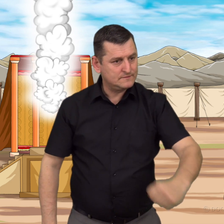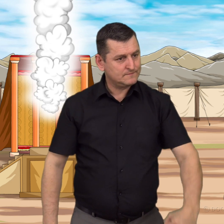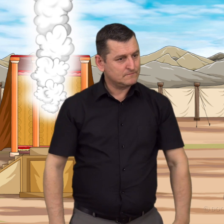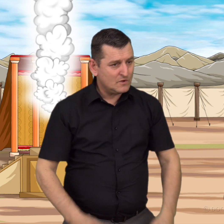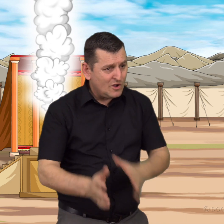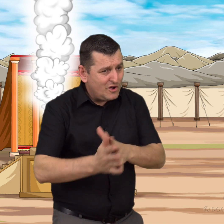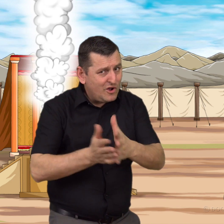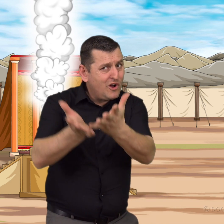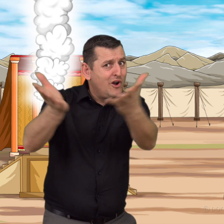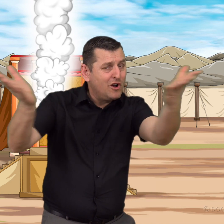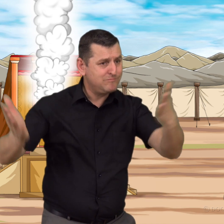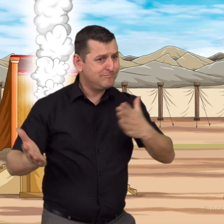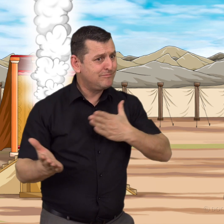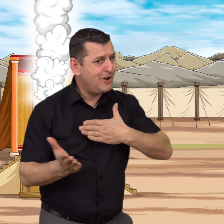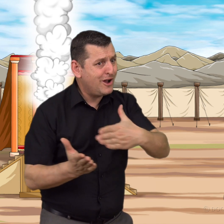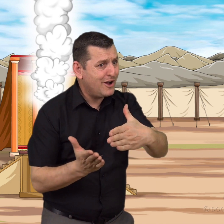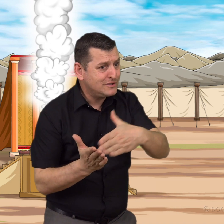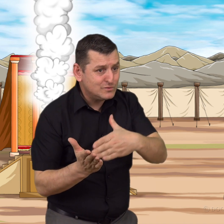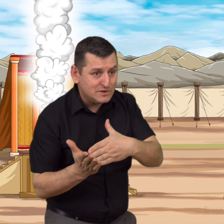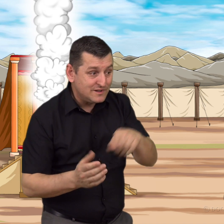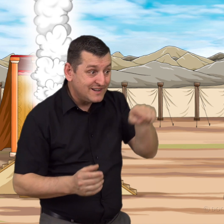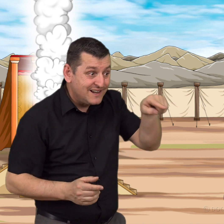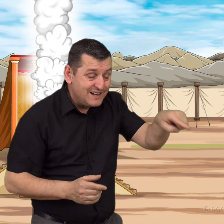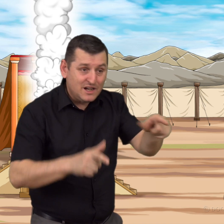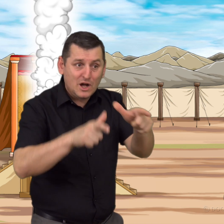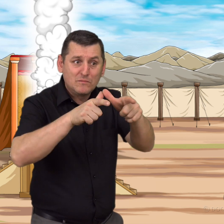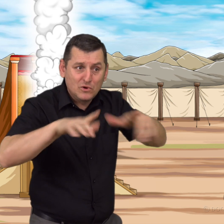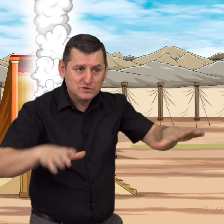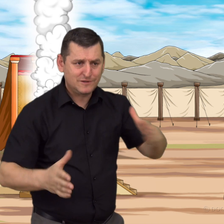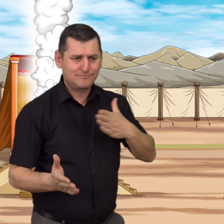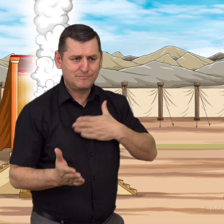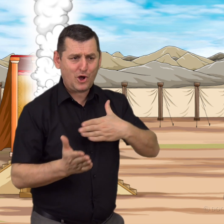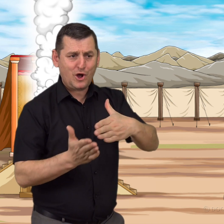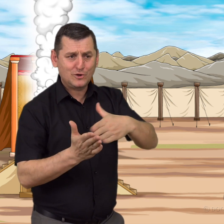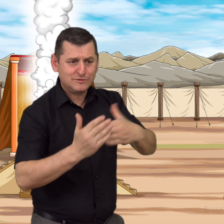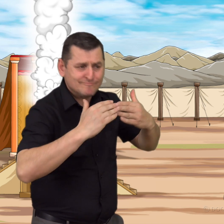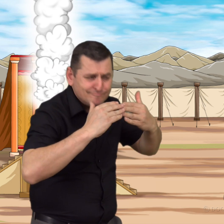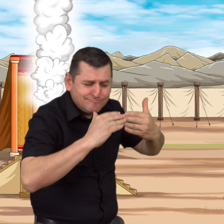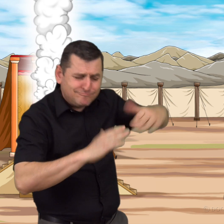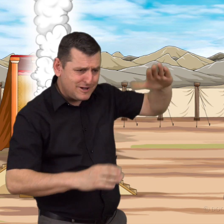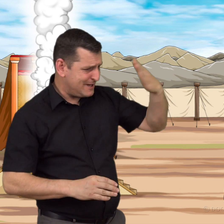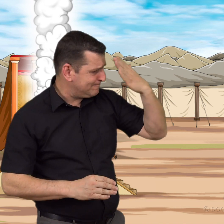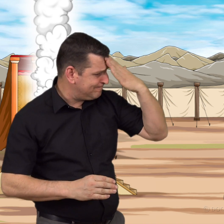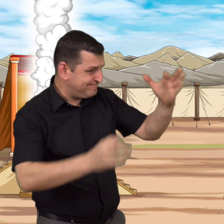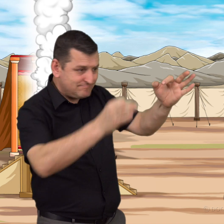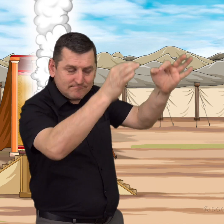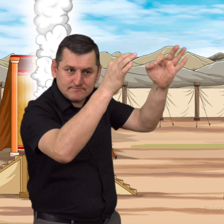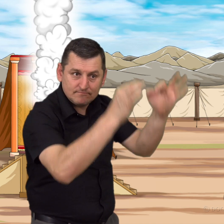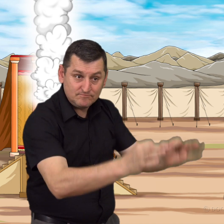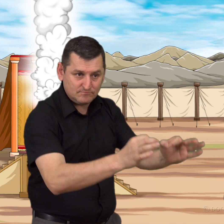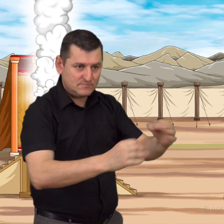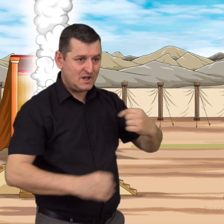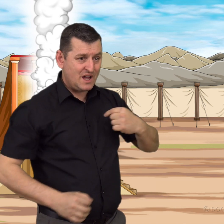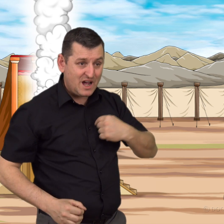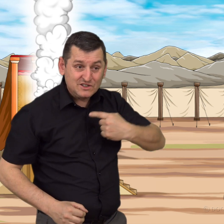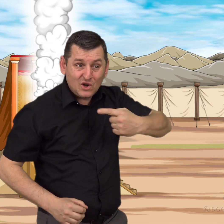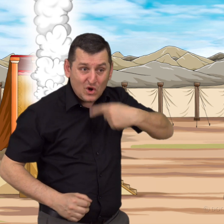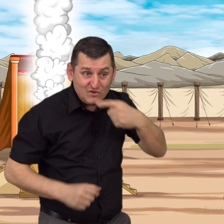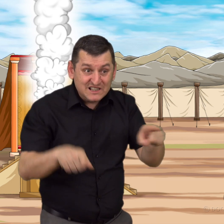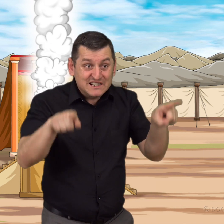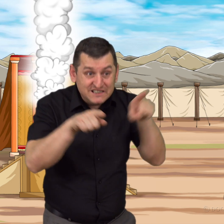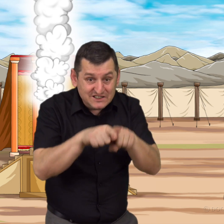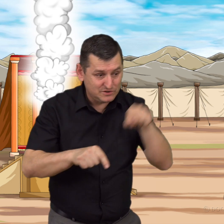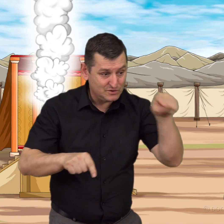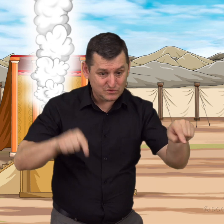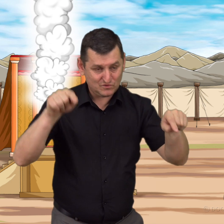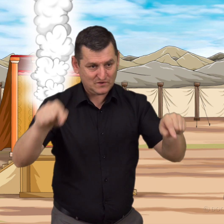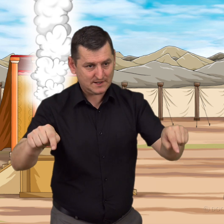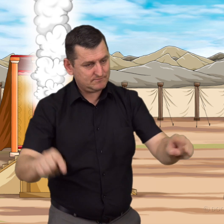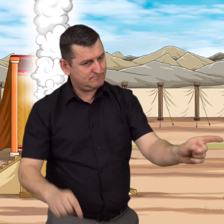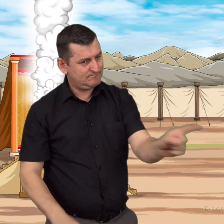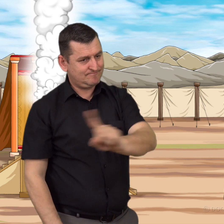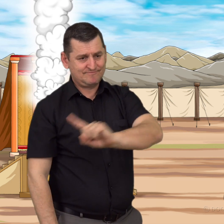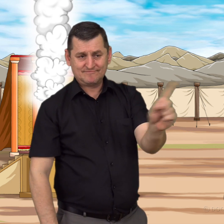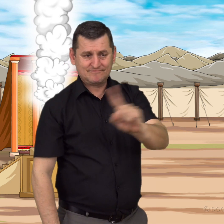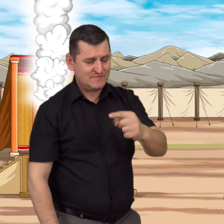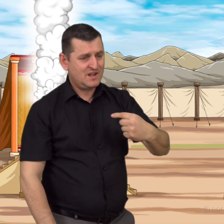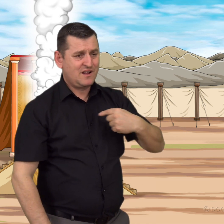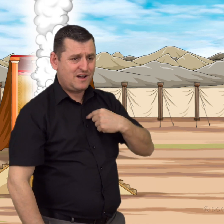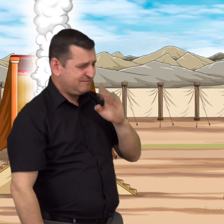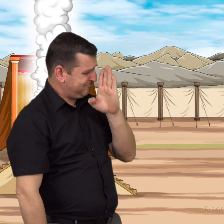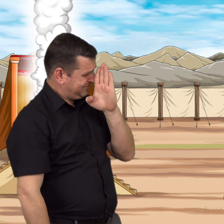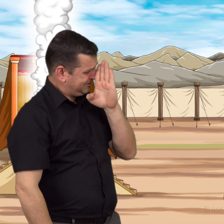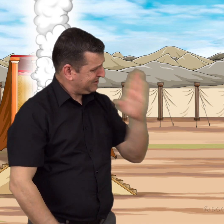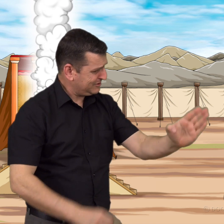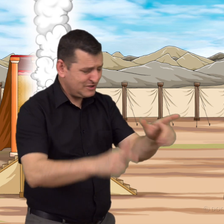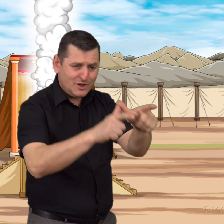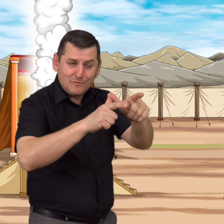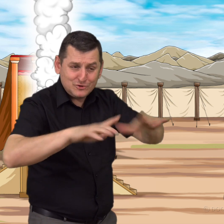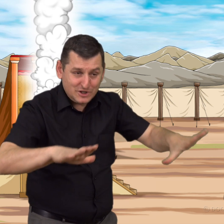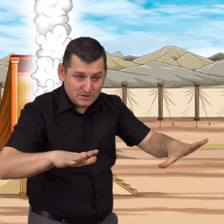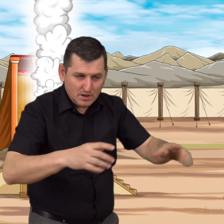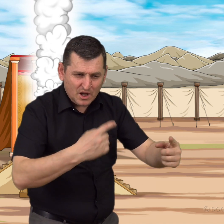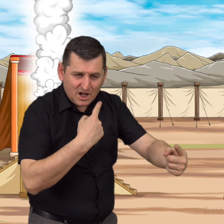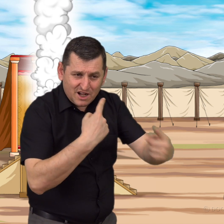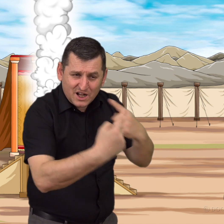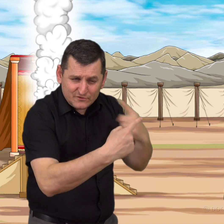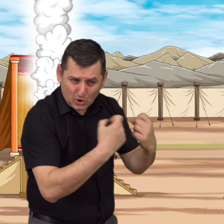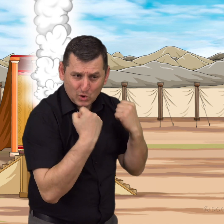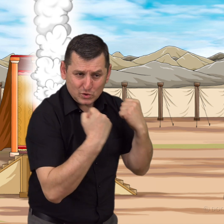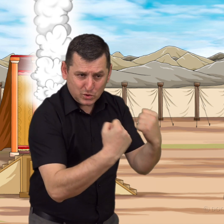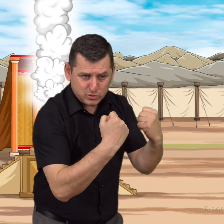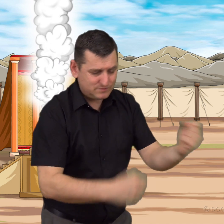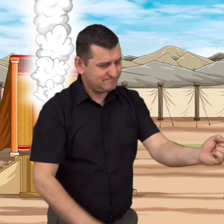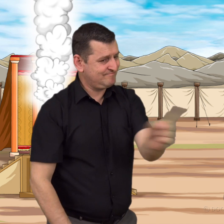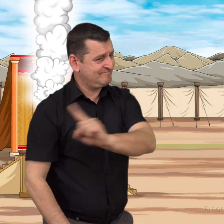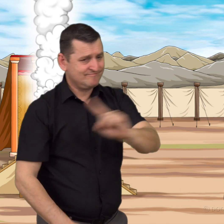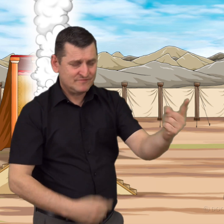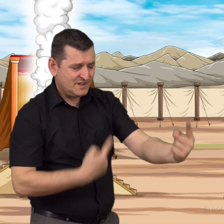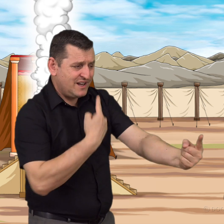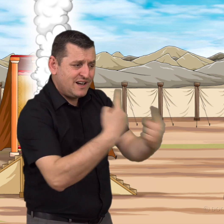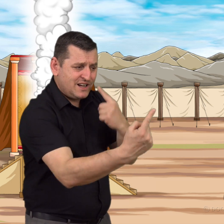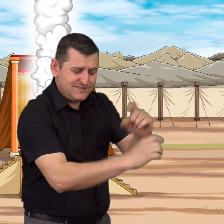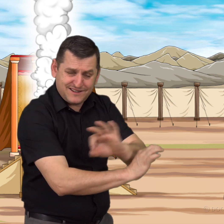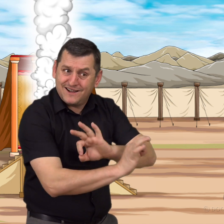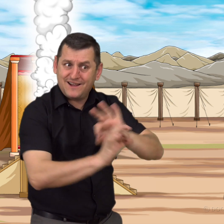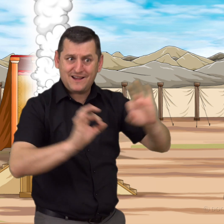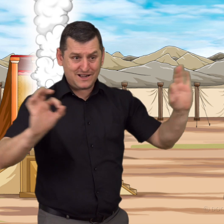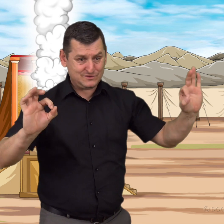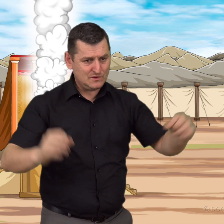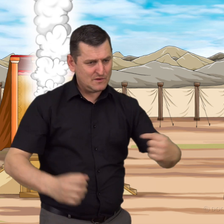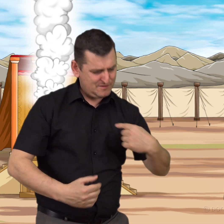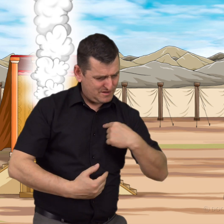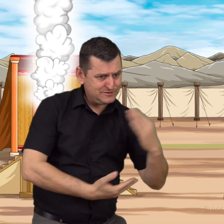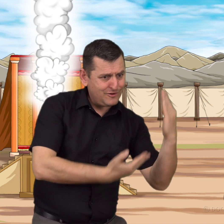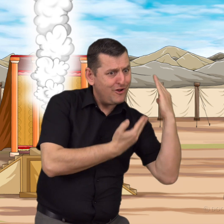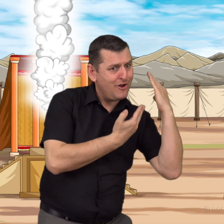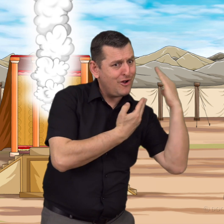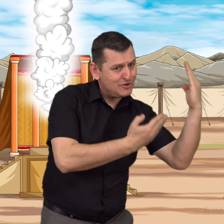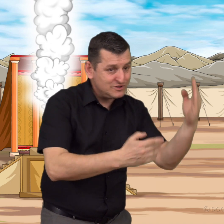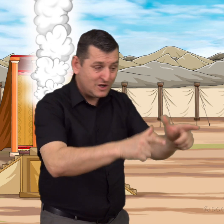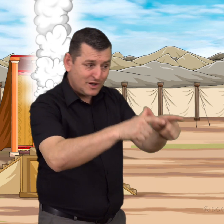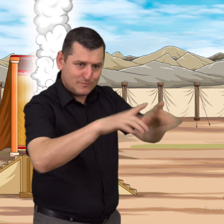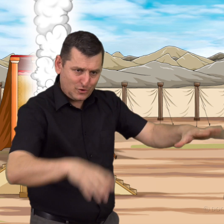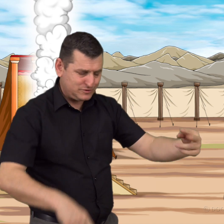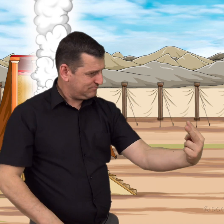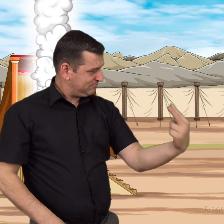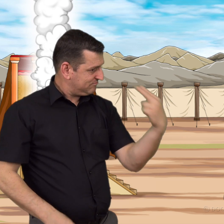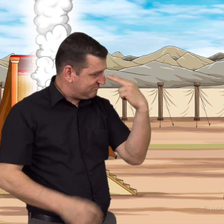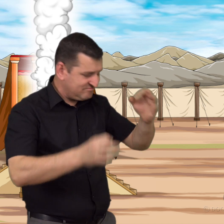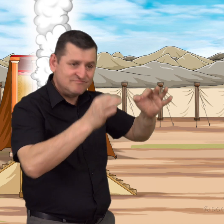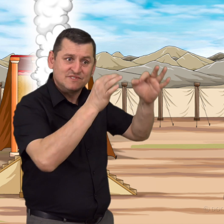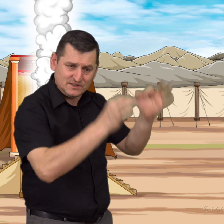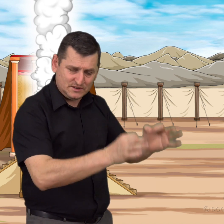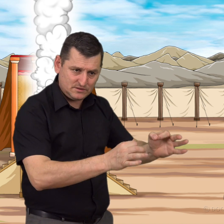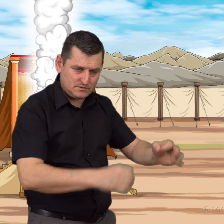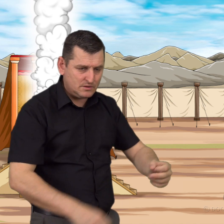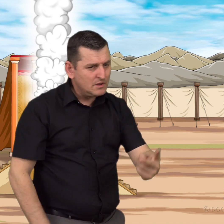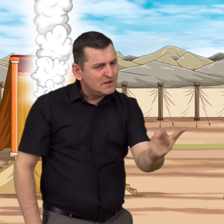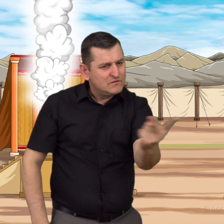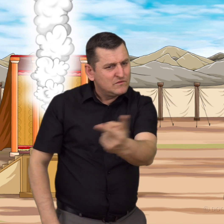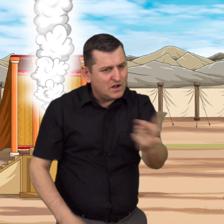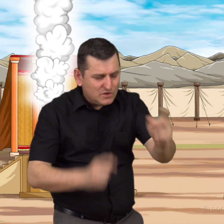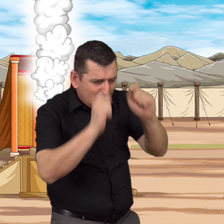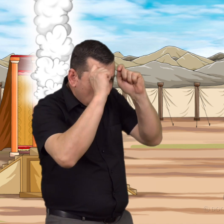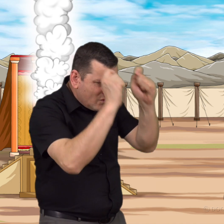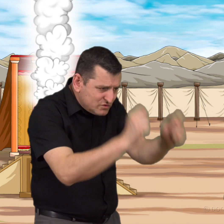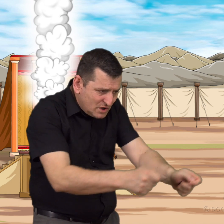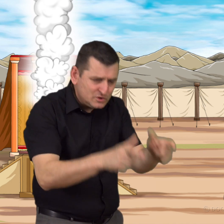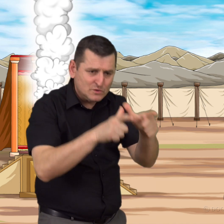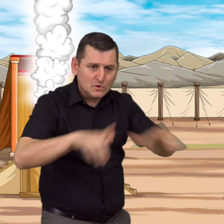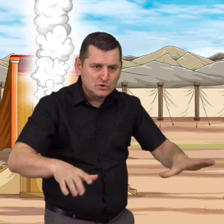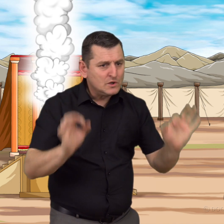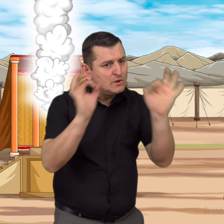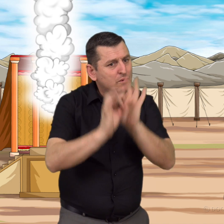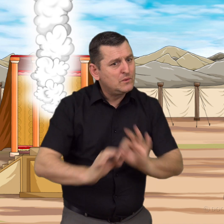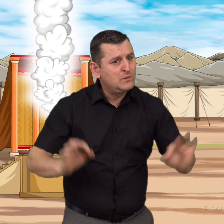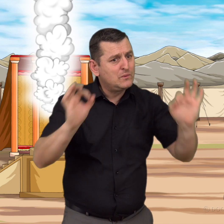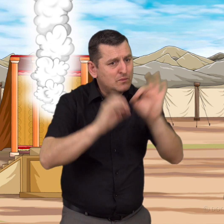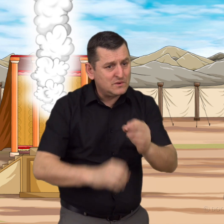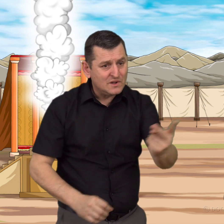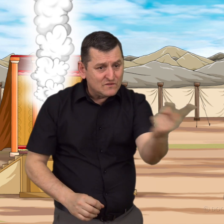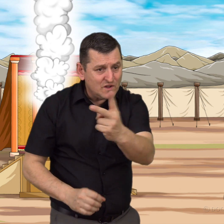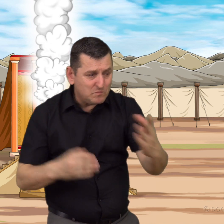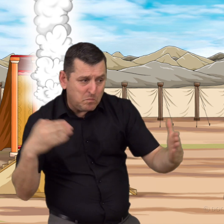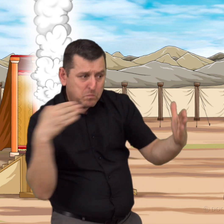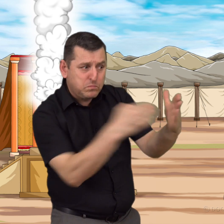But this is not so with My servant Moses; he is faithful in all My house. I speak with him face to face, clearly and not in riddles; he sees the form of the LORD.